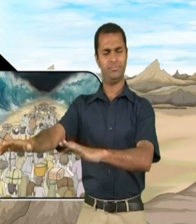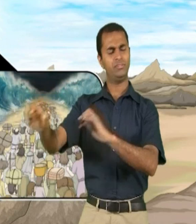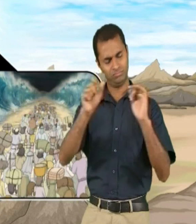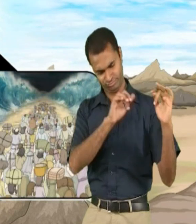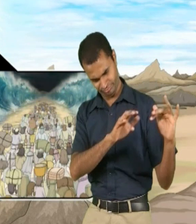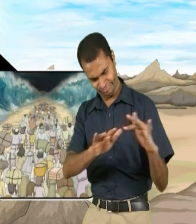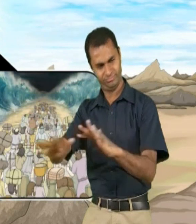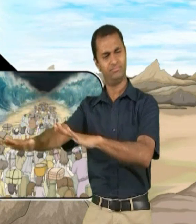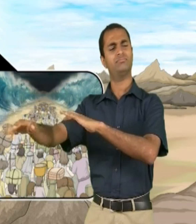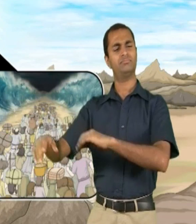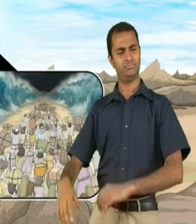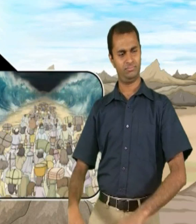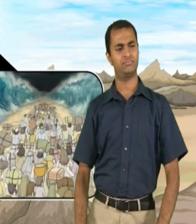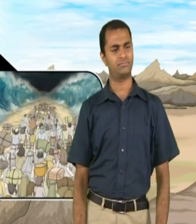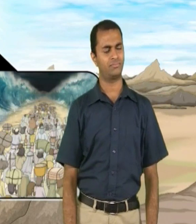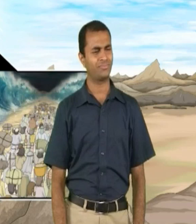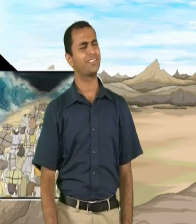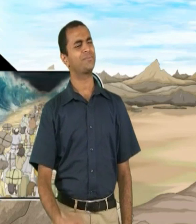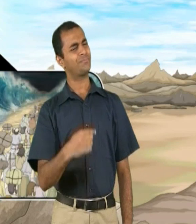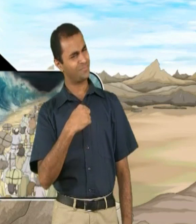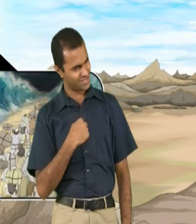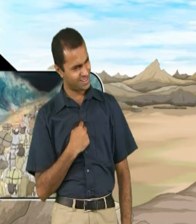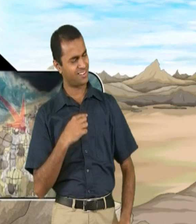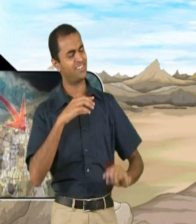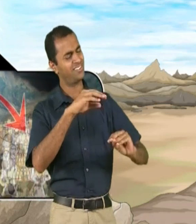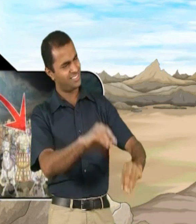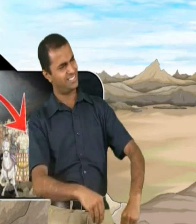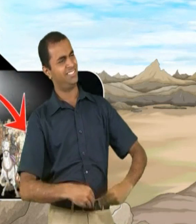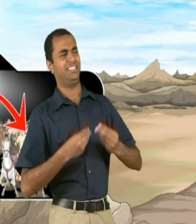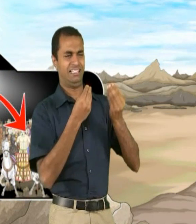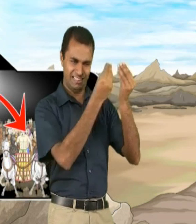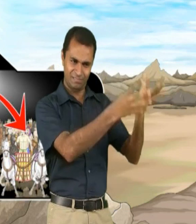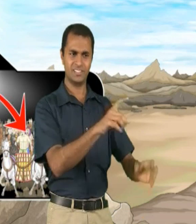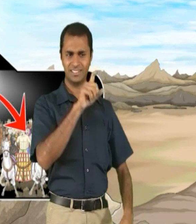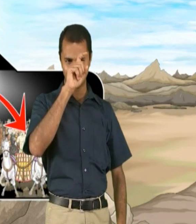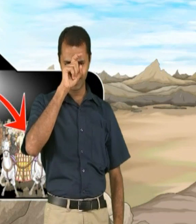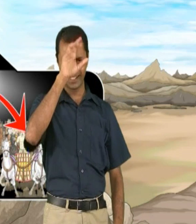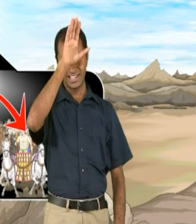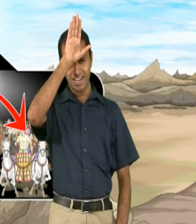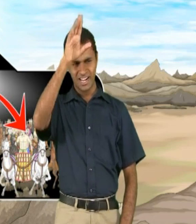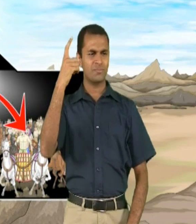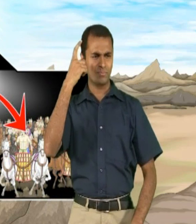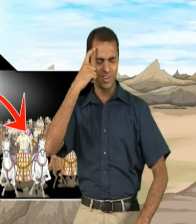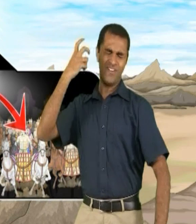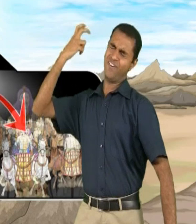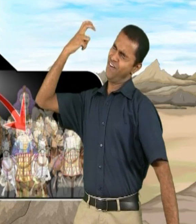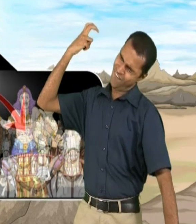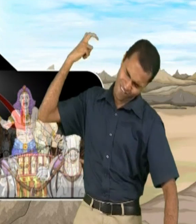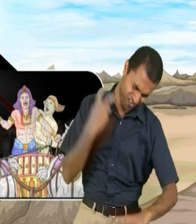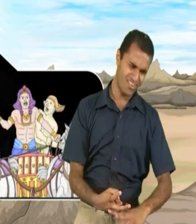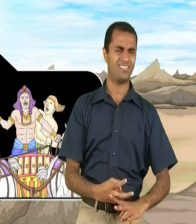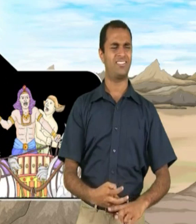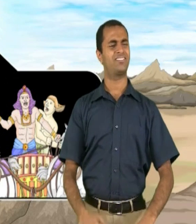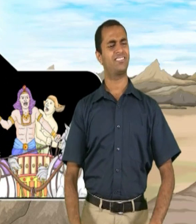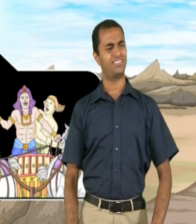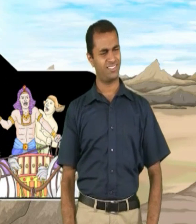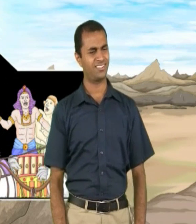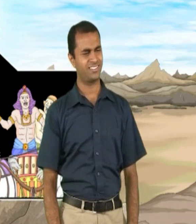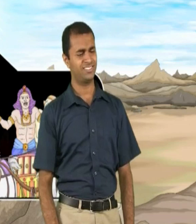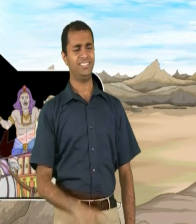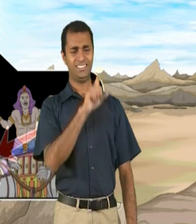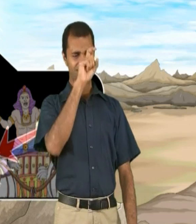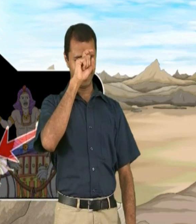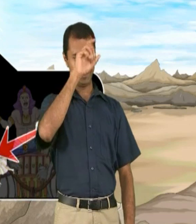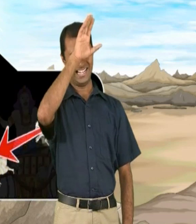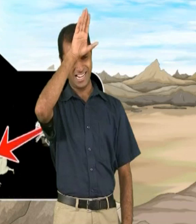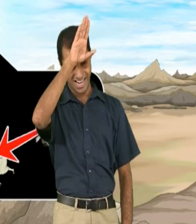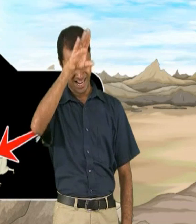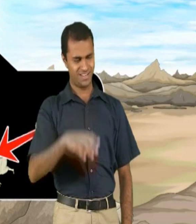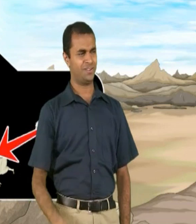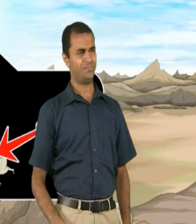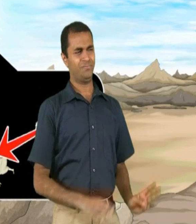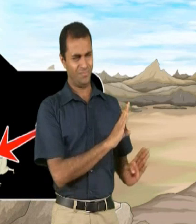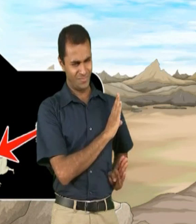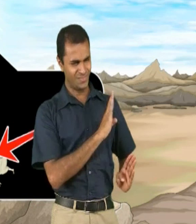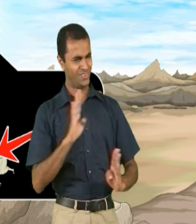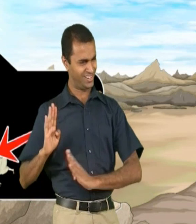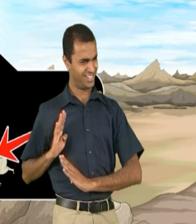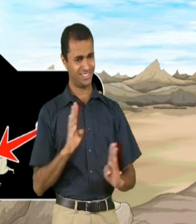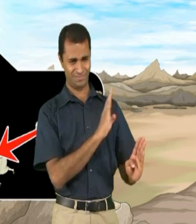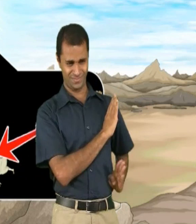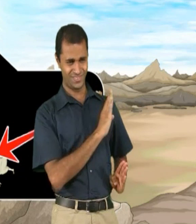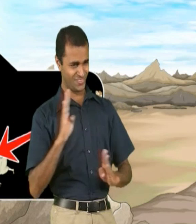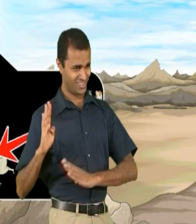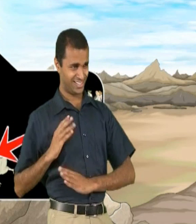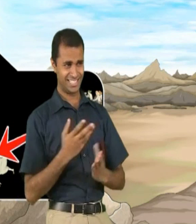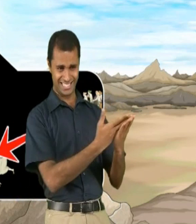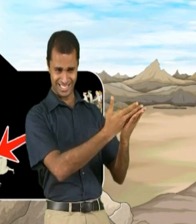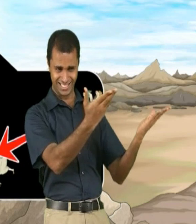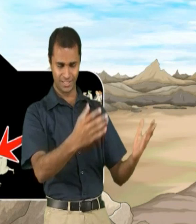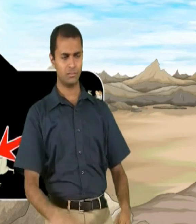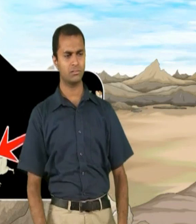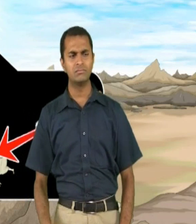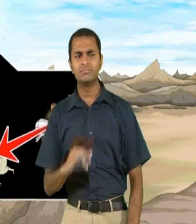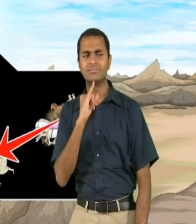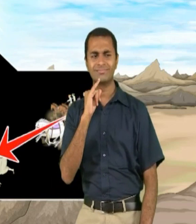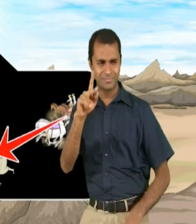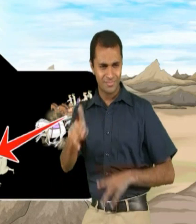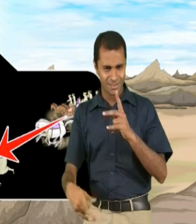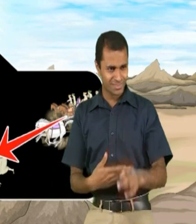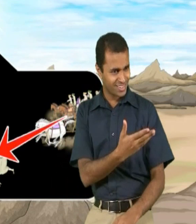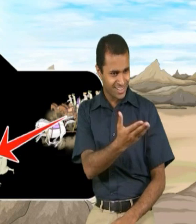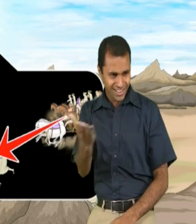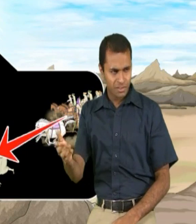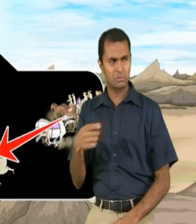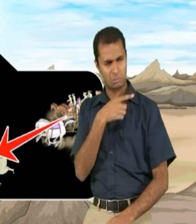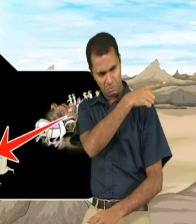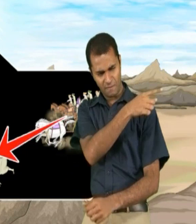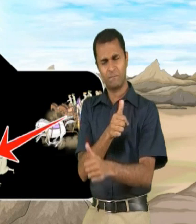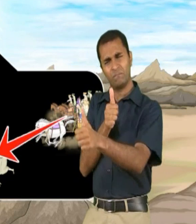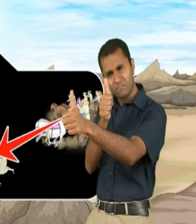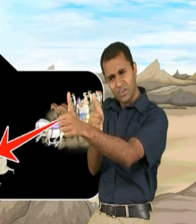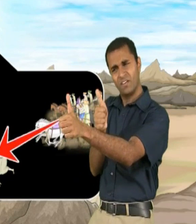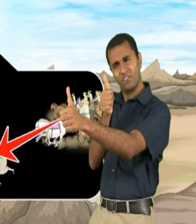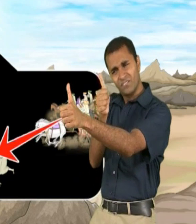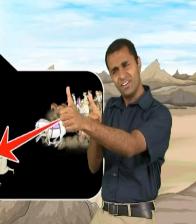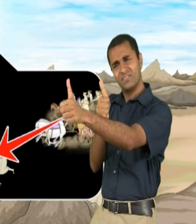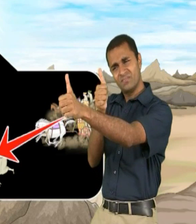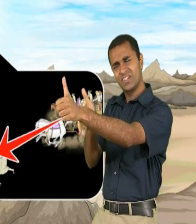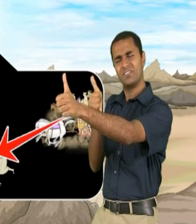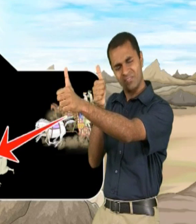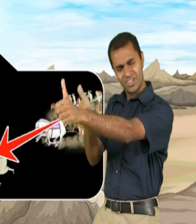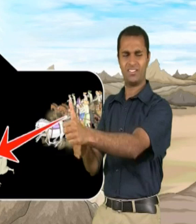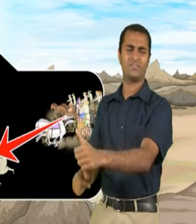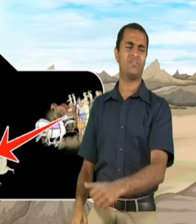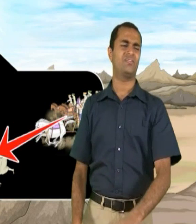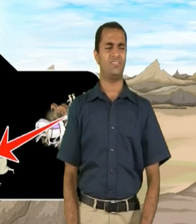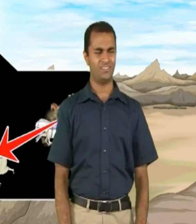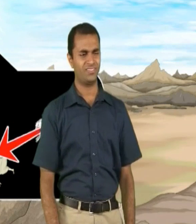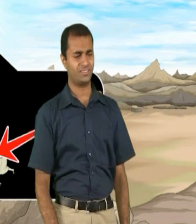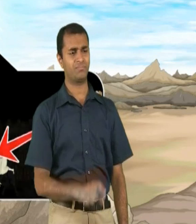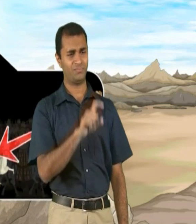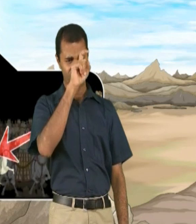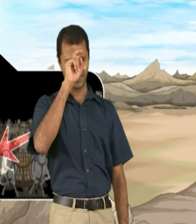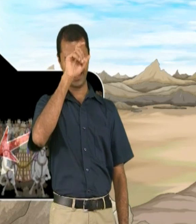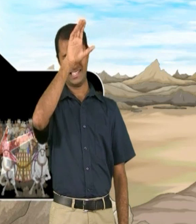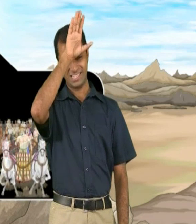And I will harden the hearts of the Egyptians so that they will go in after them.